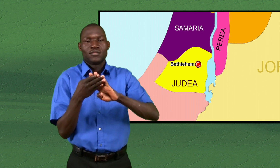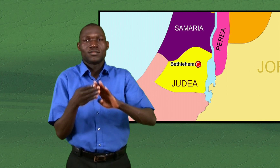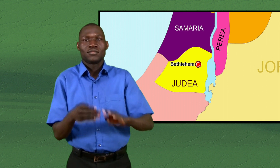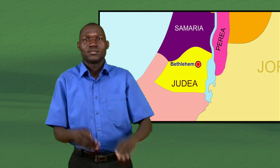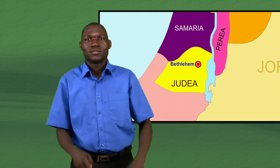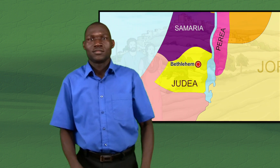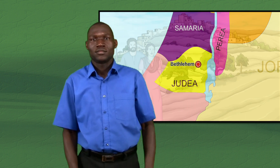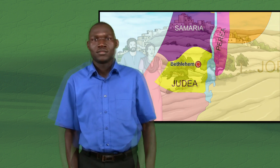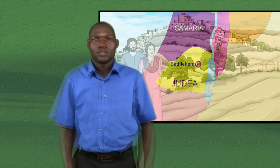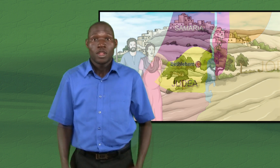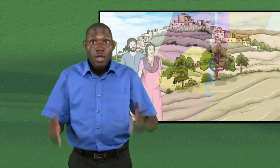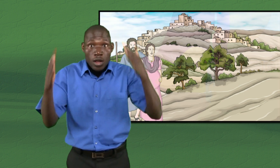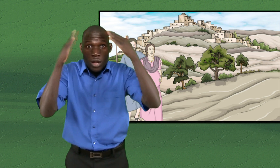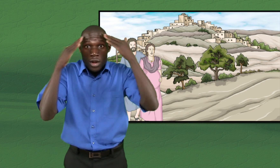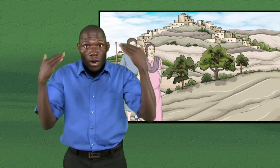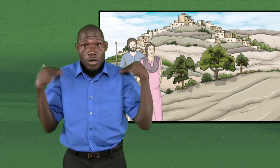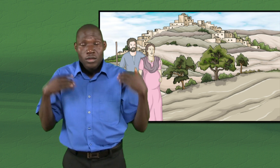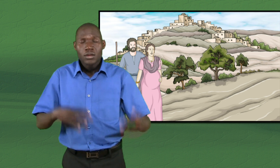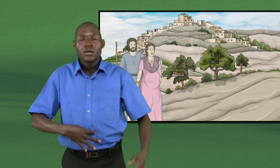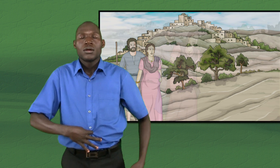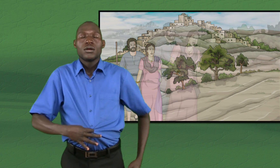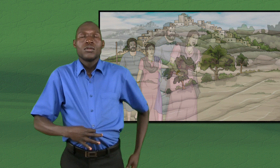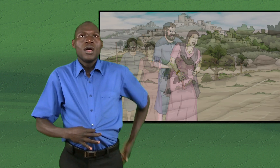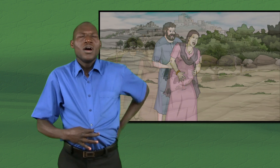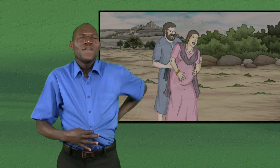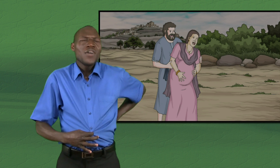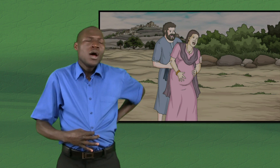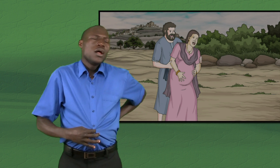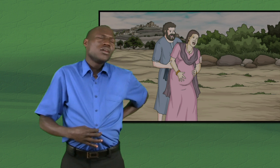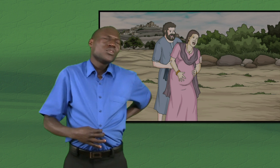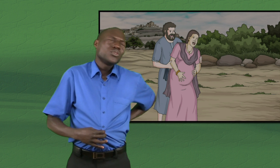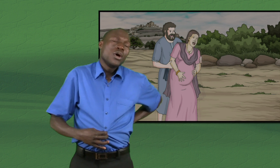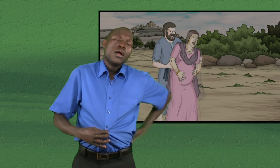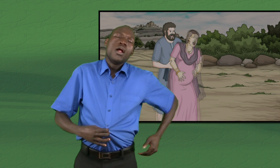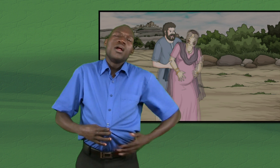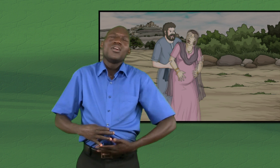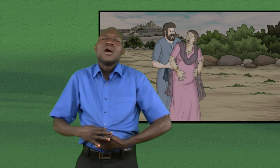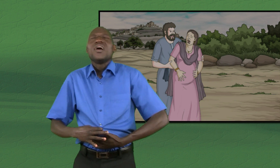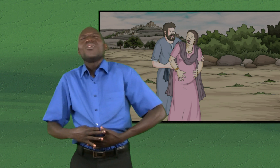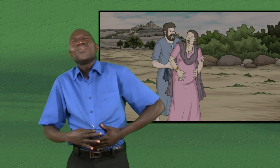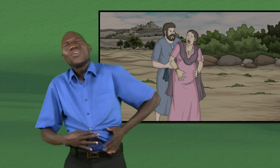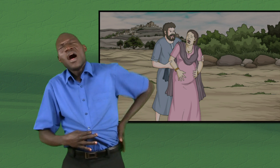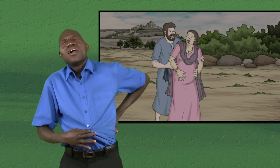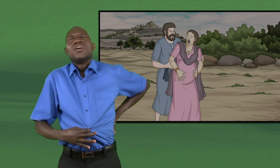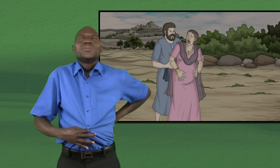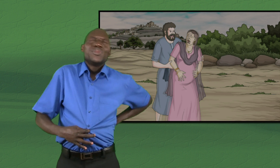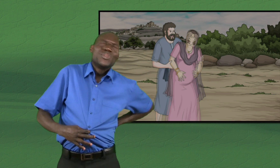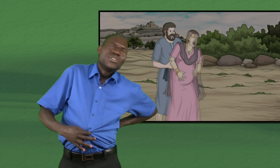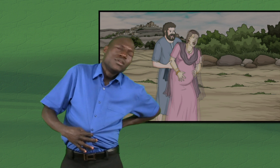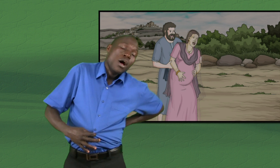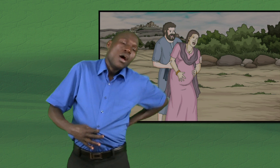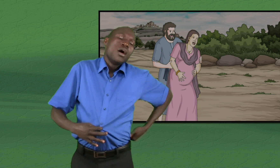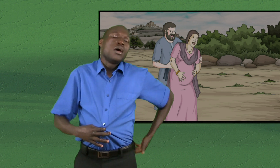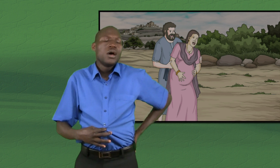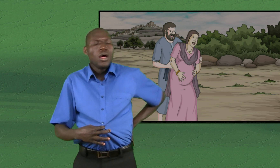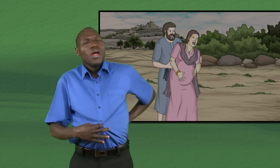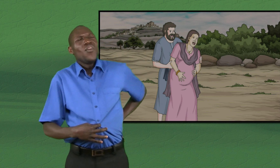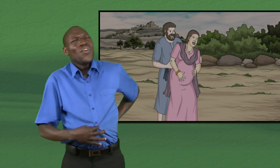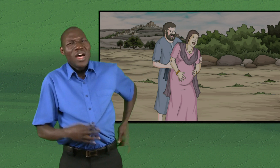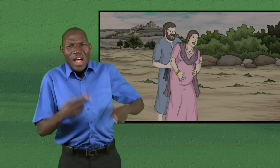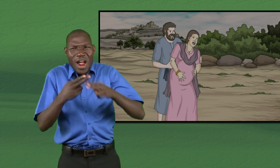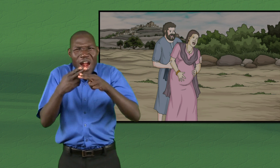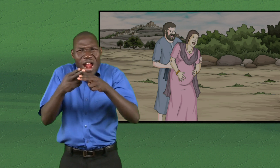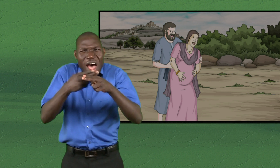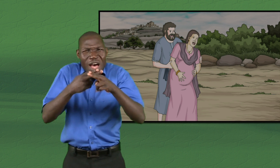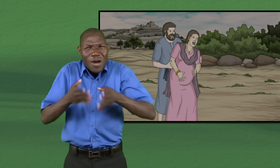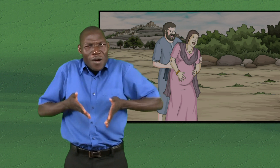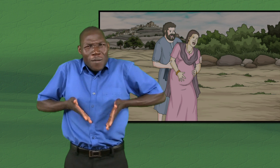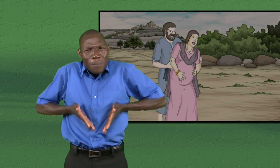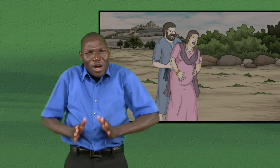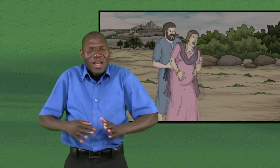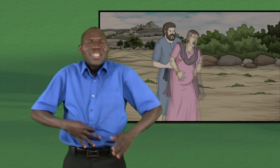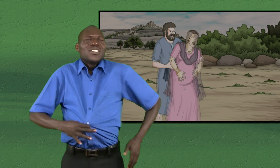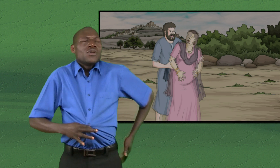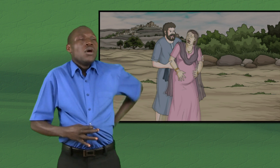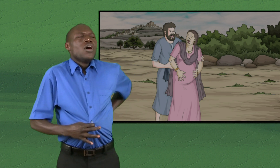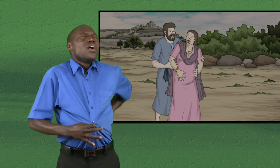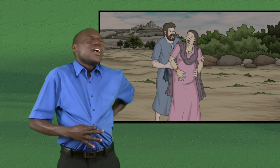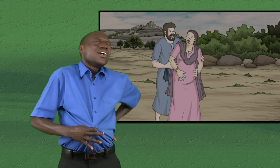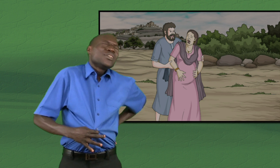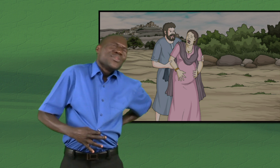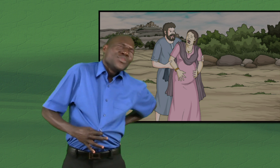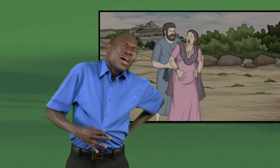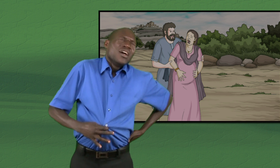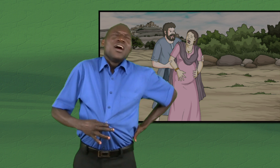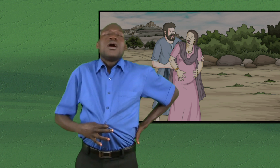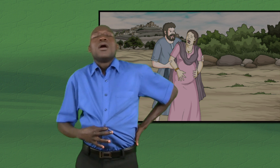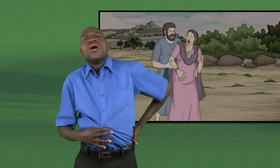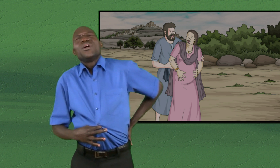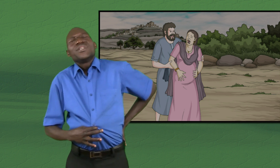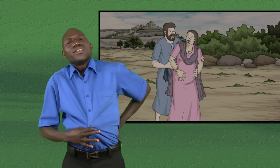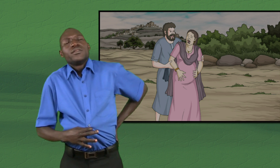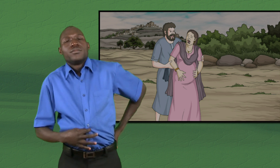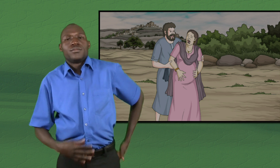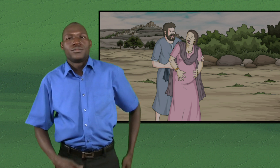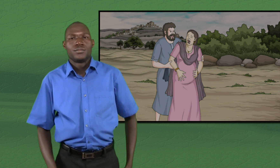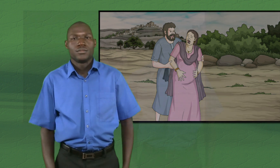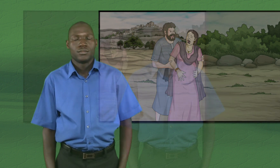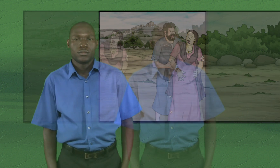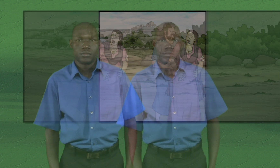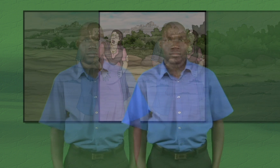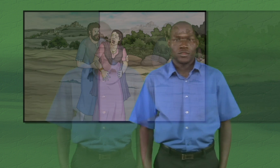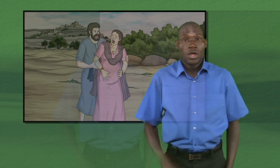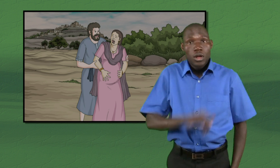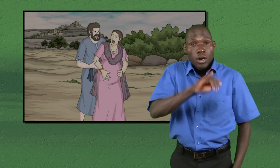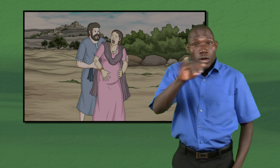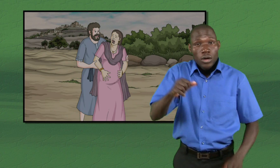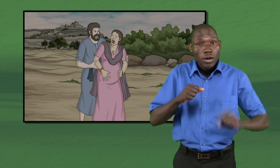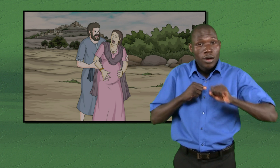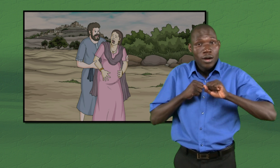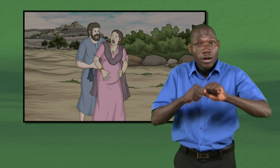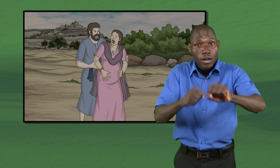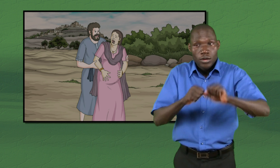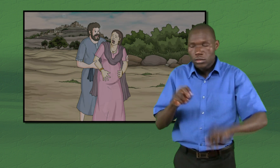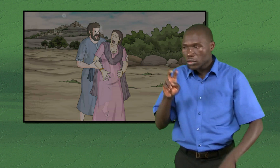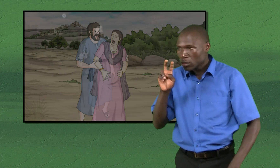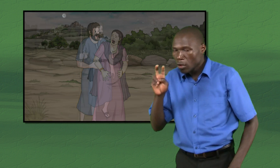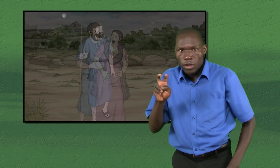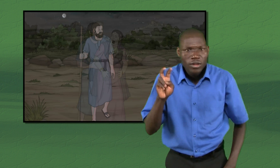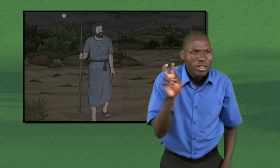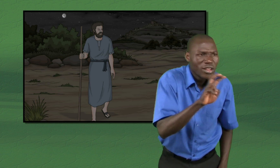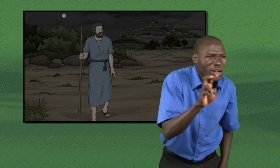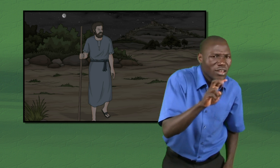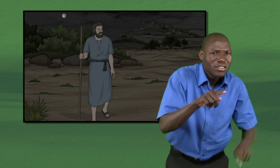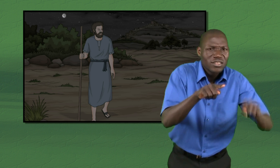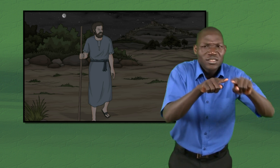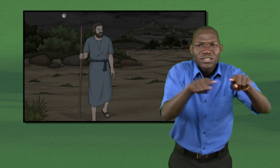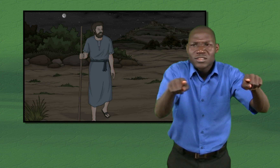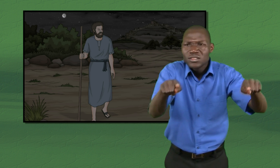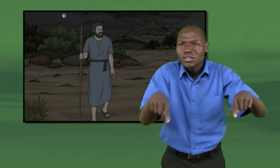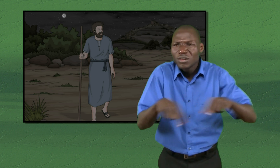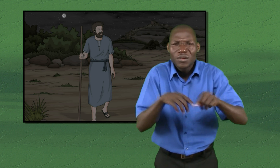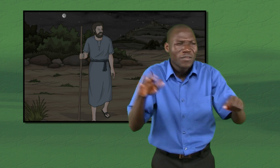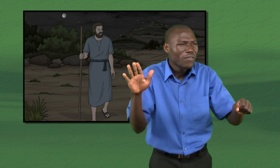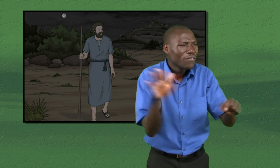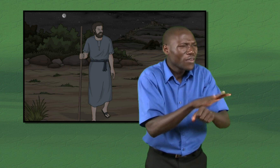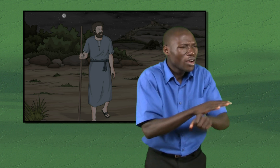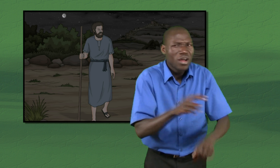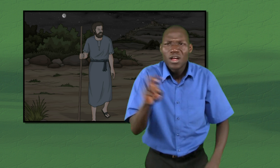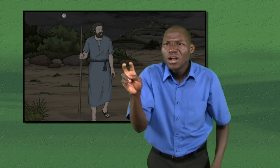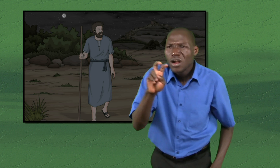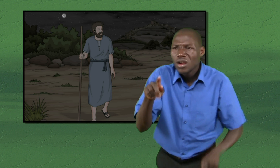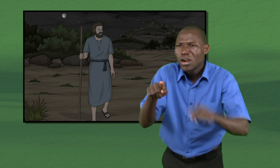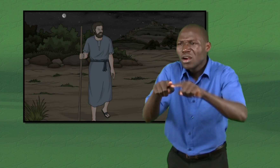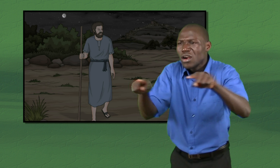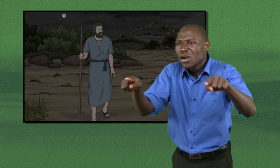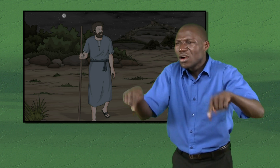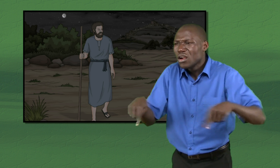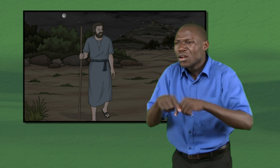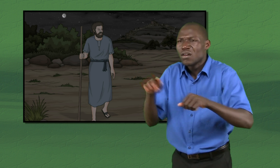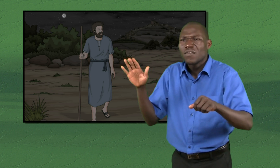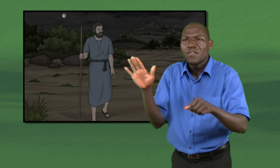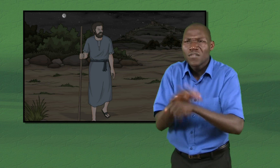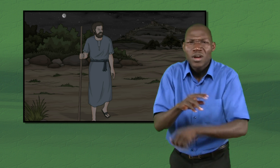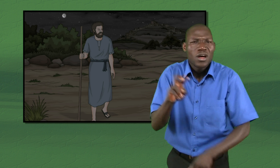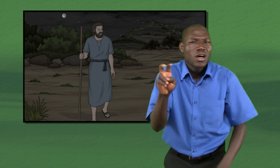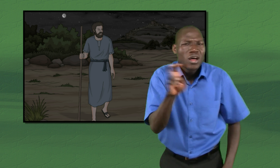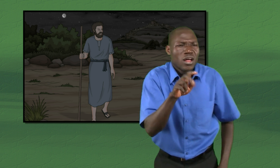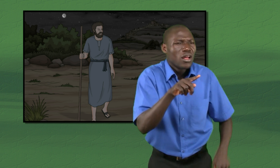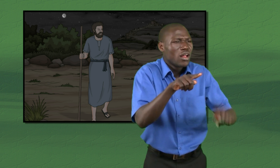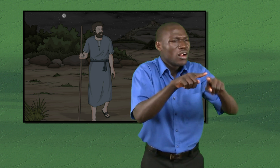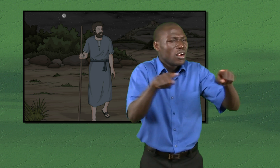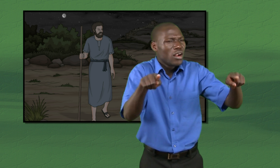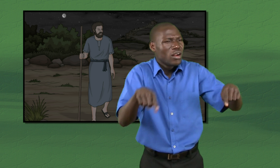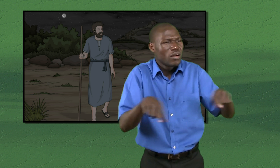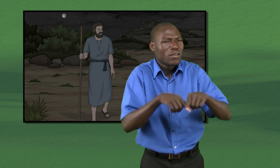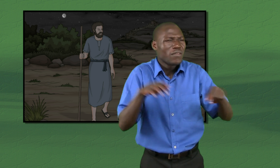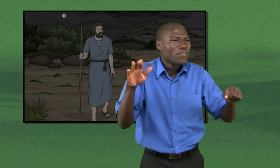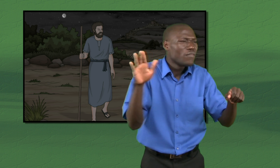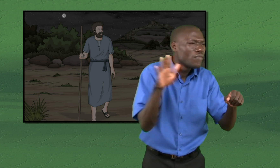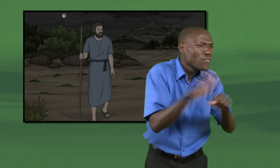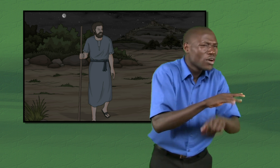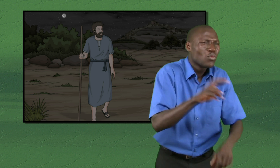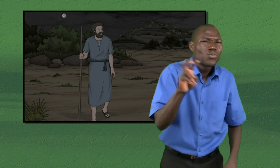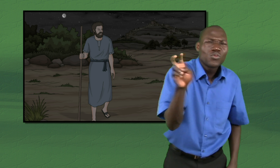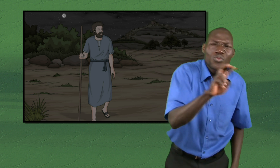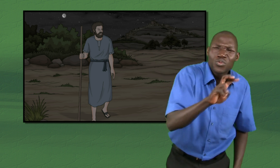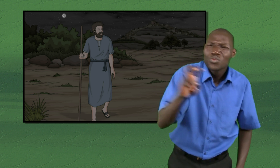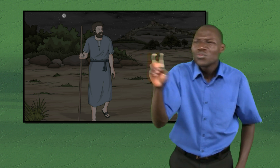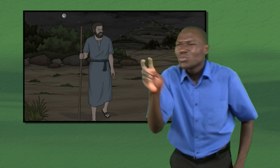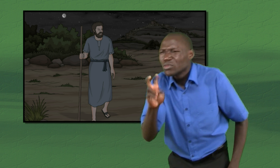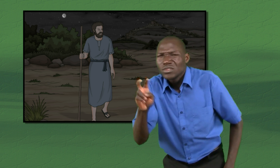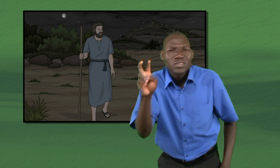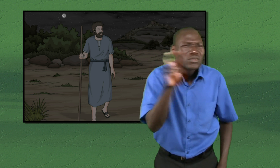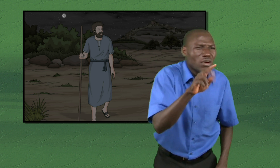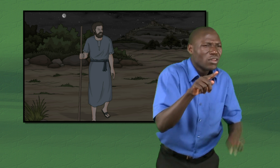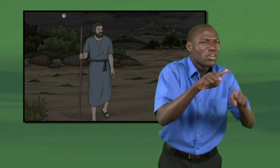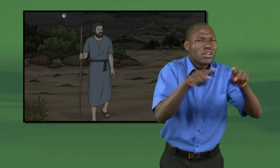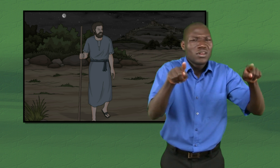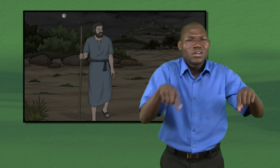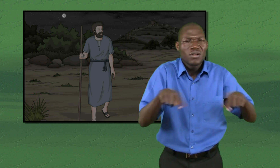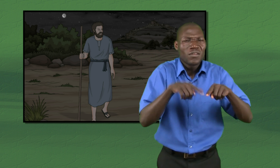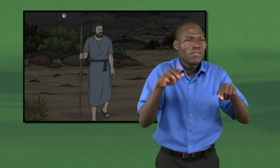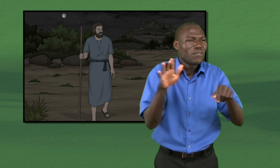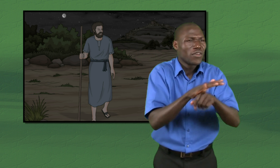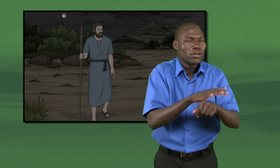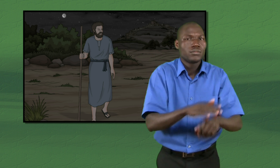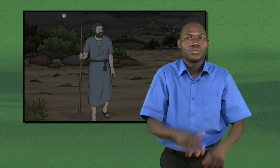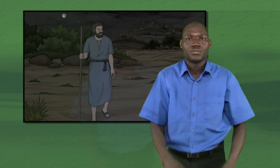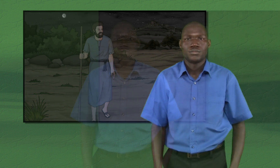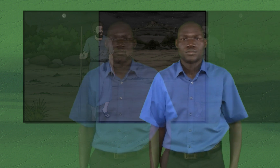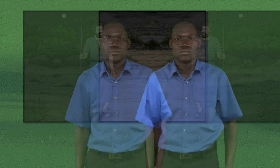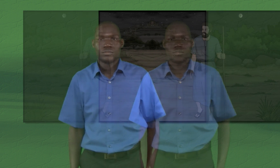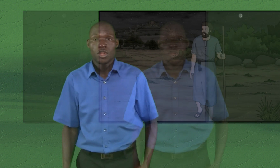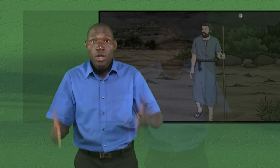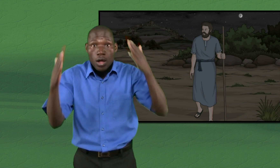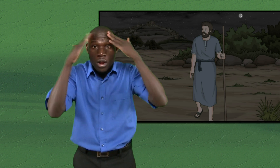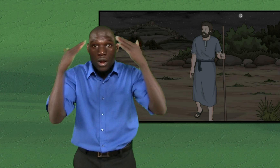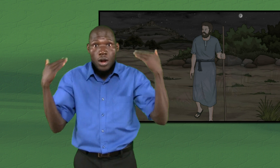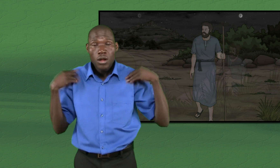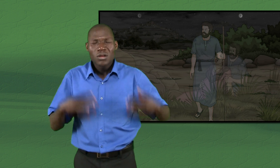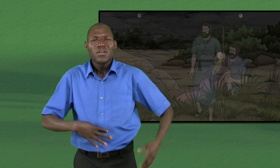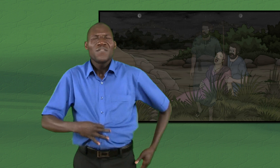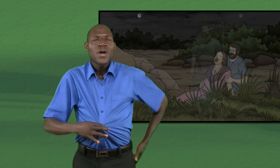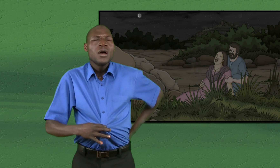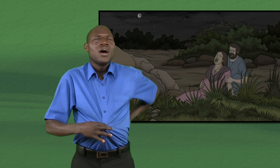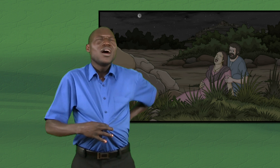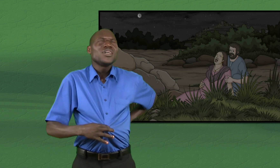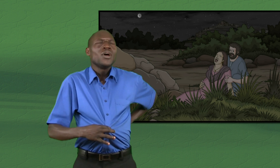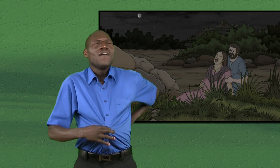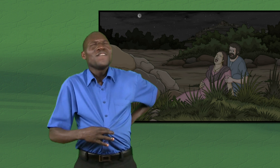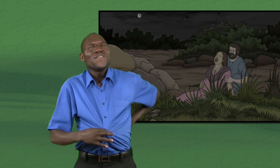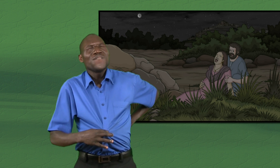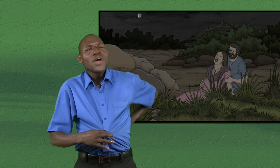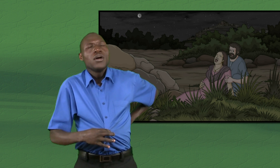While they were there, the time came for her Child to be born.